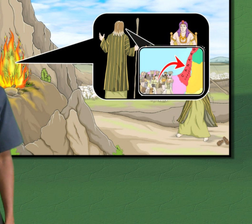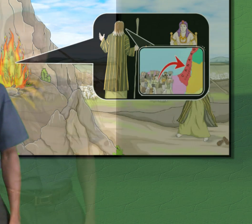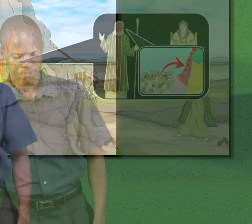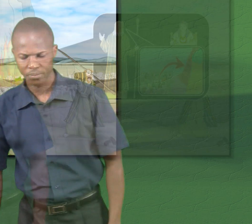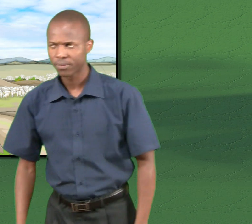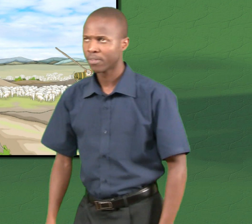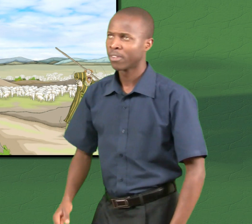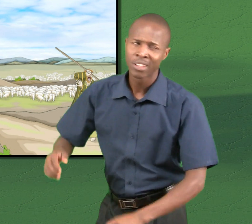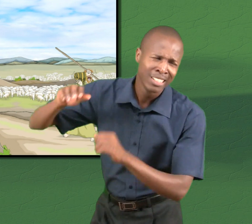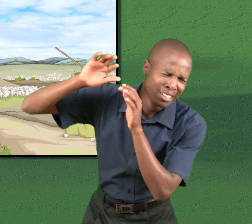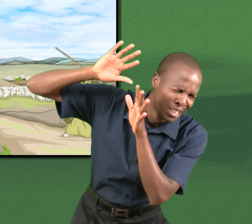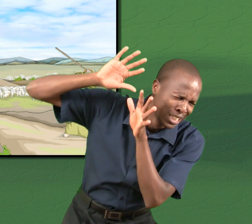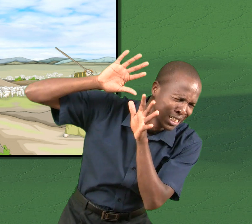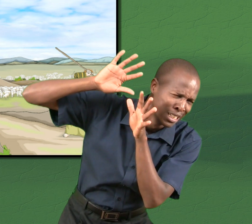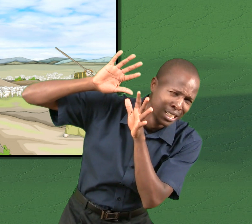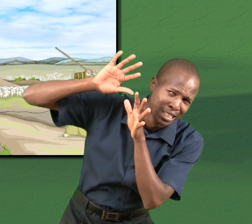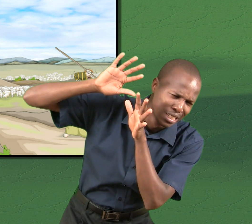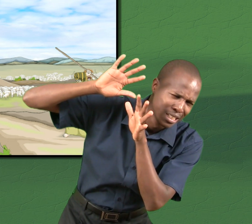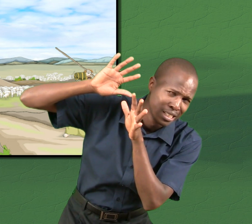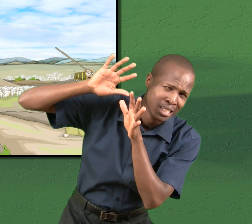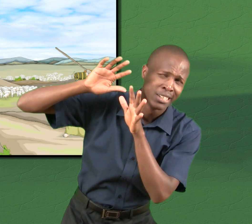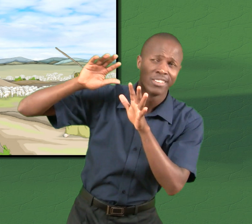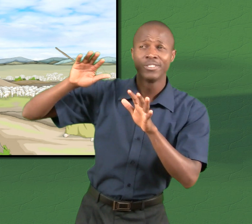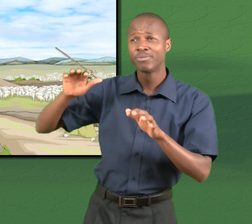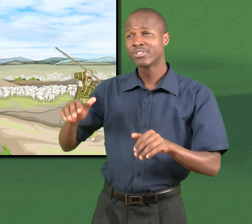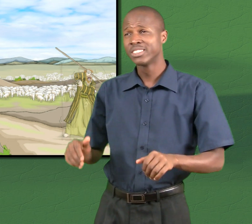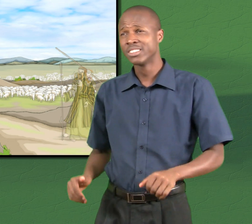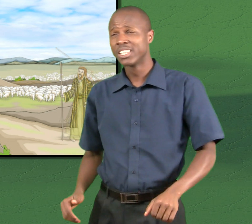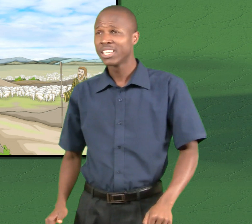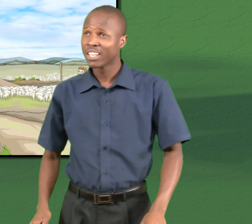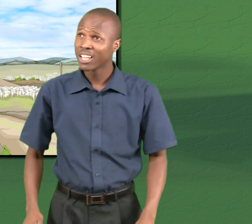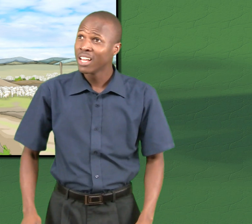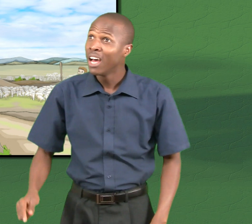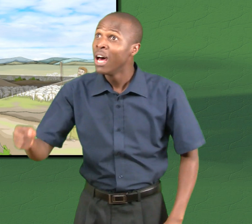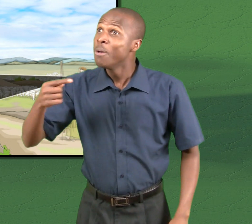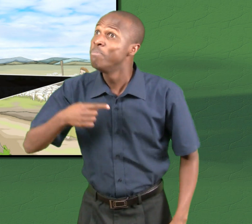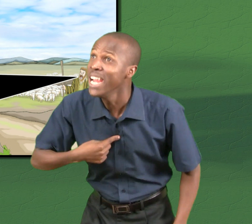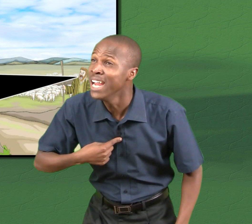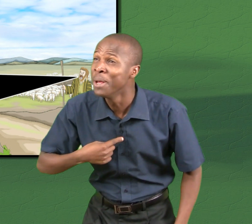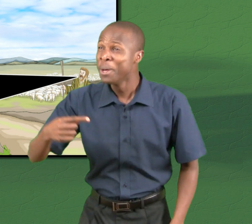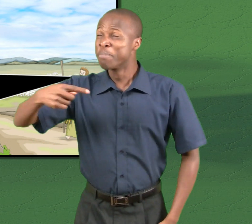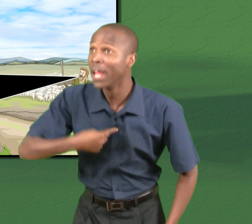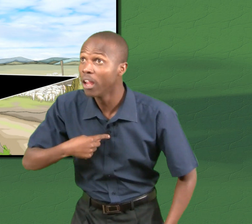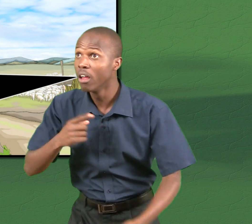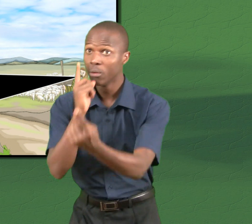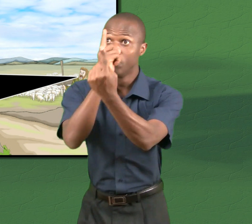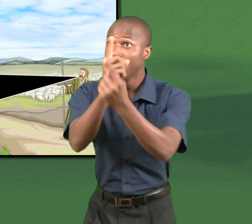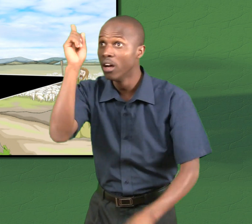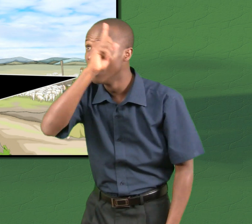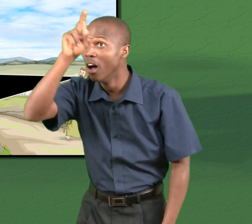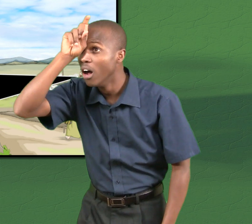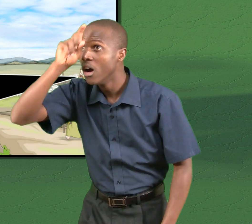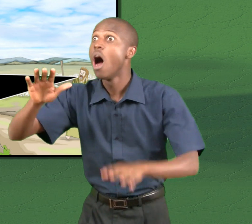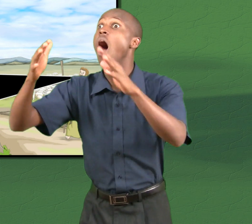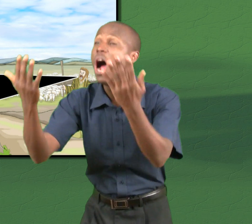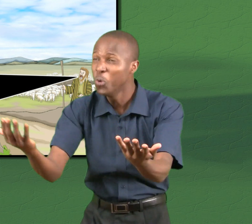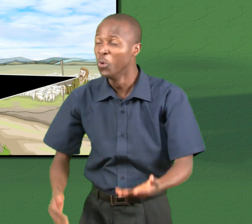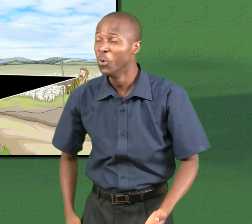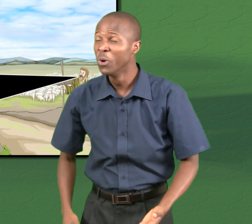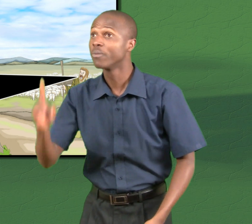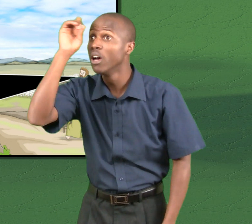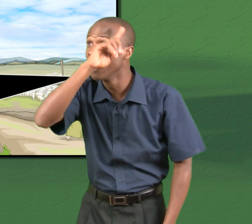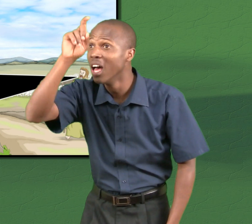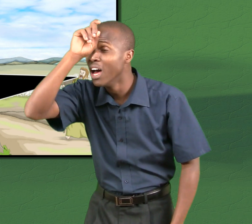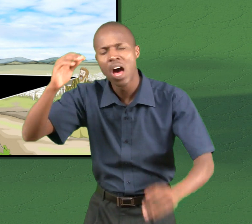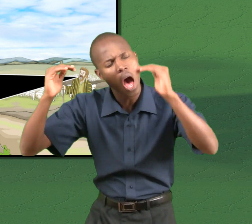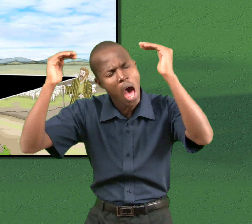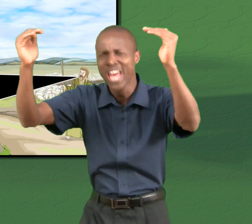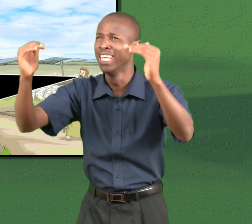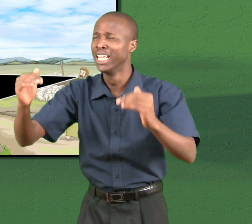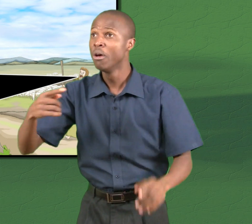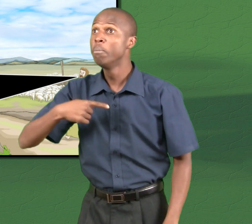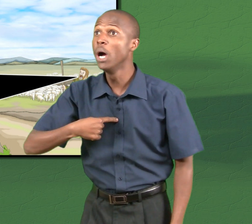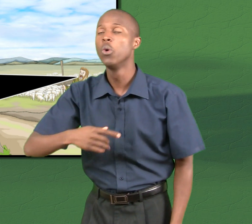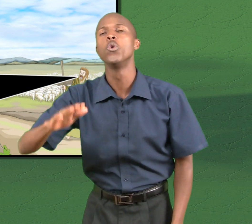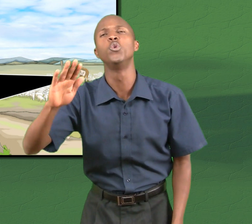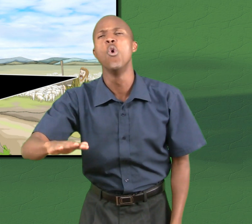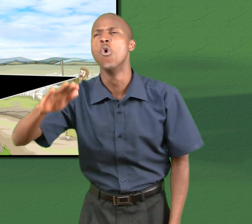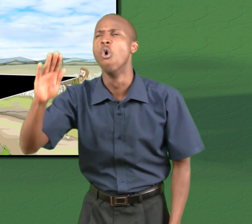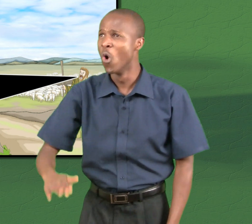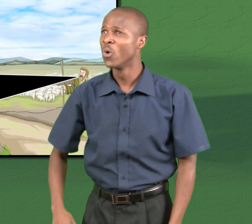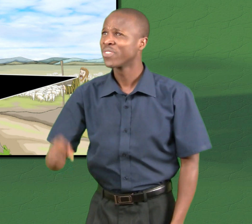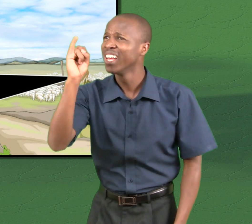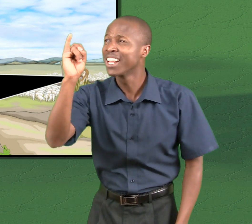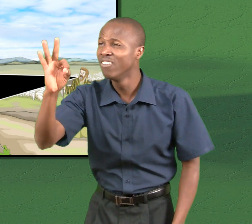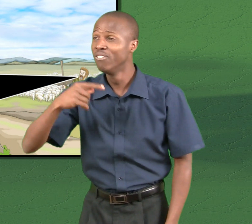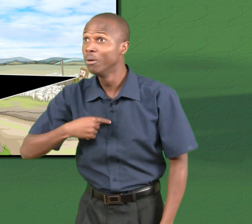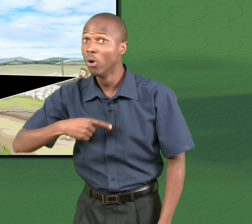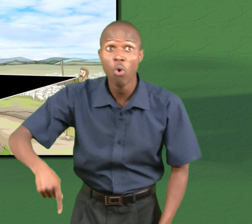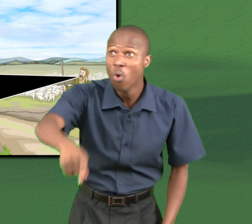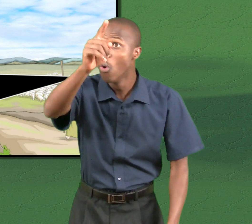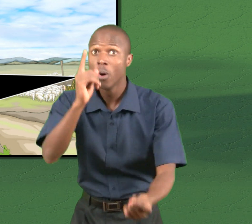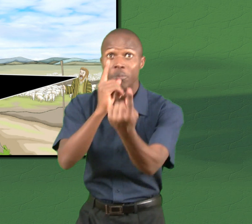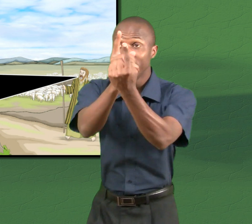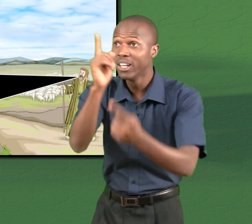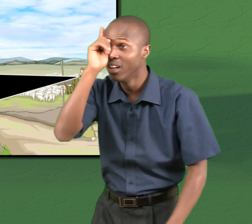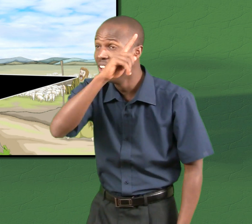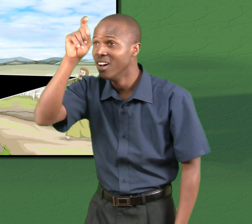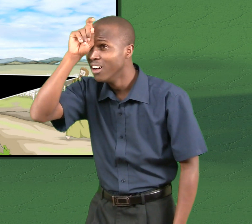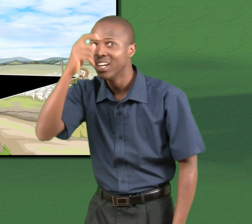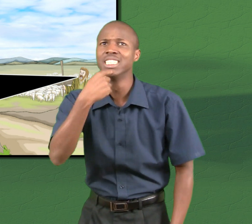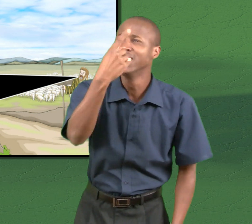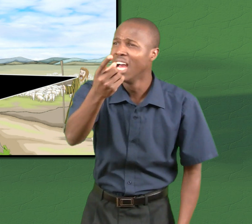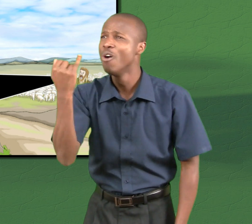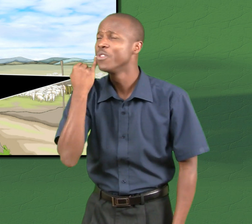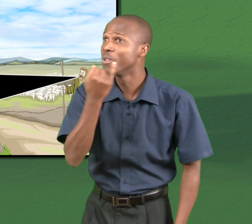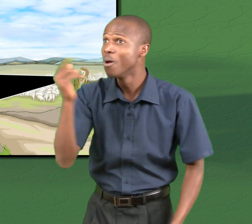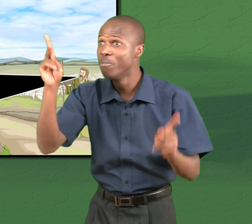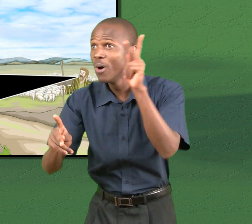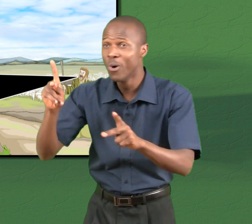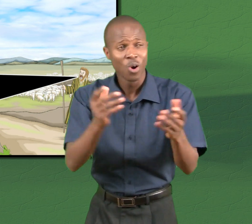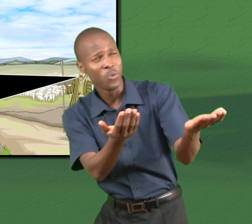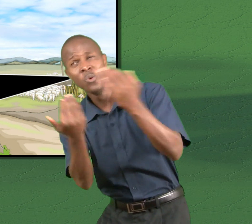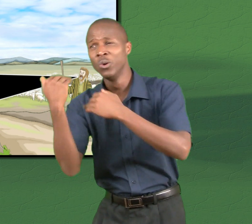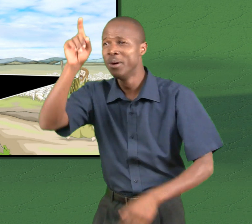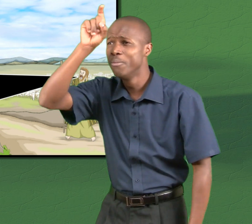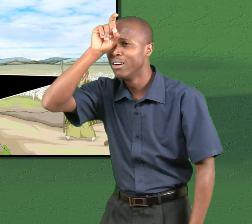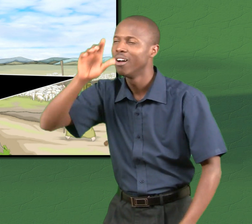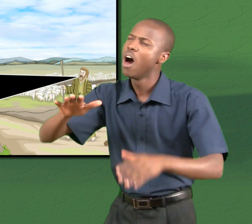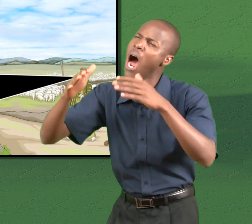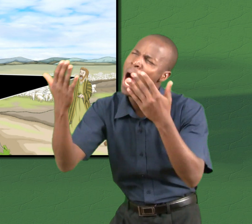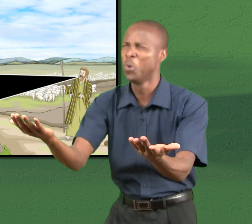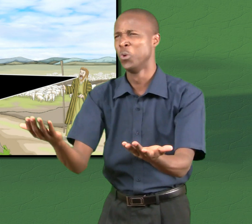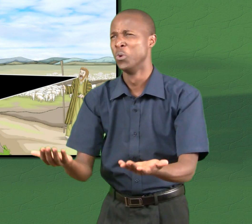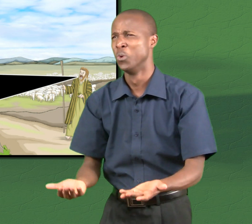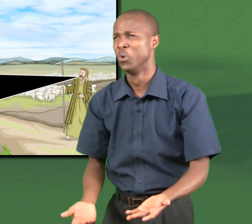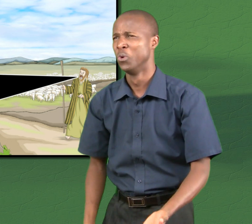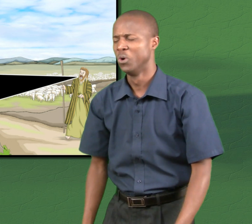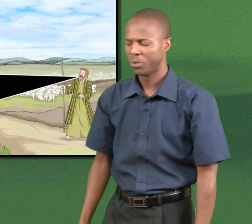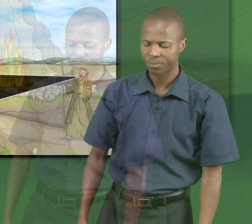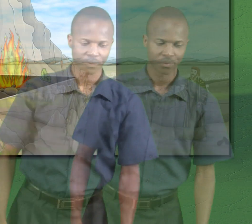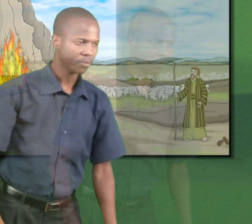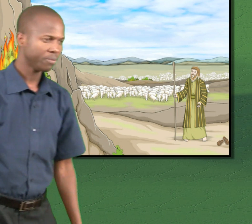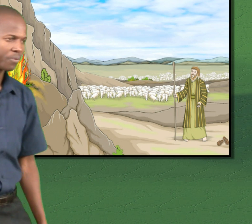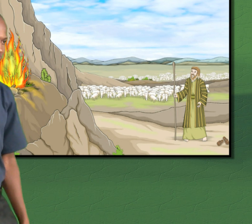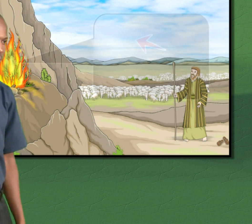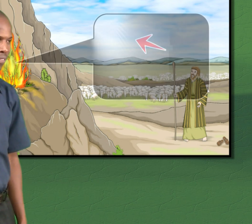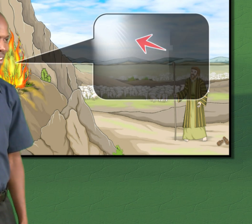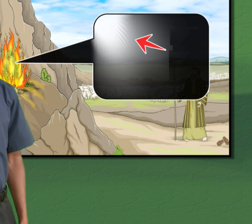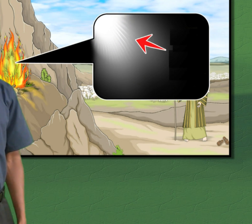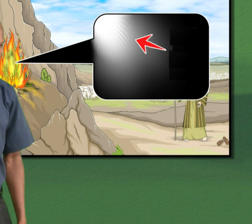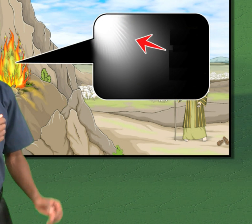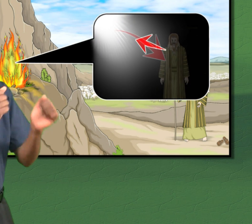But Moses asked God, “Who am I, that I should go to Pharaoh and bring the Israelites out of Egypt?”